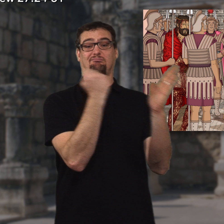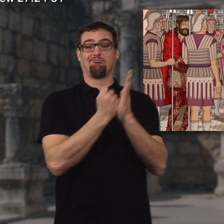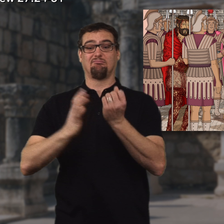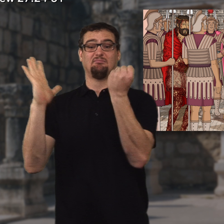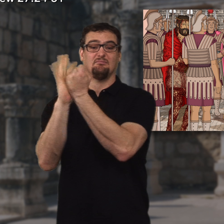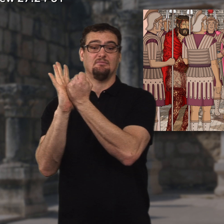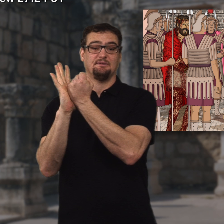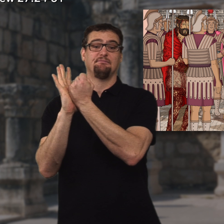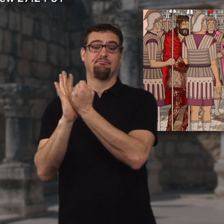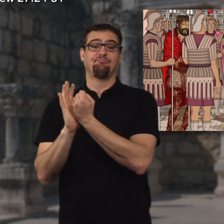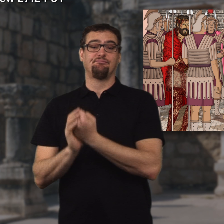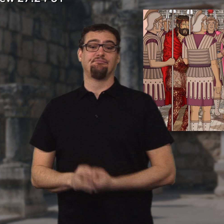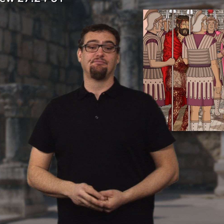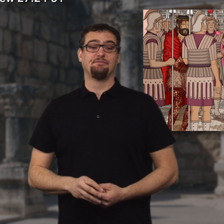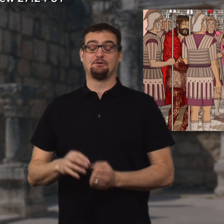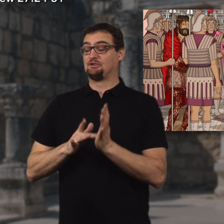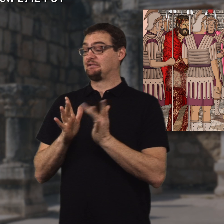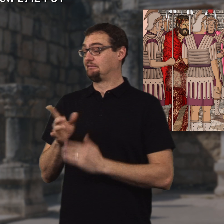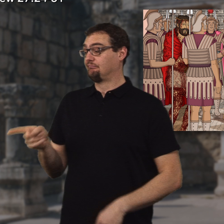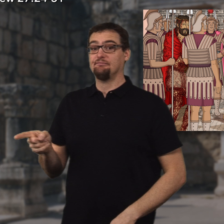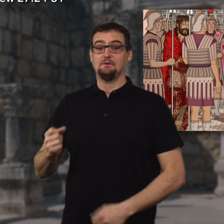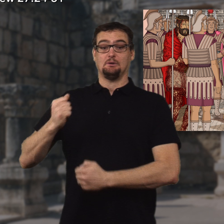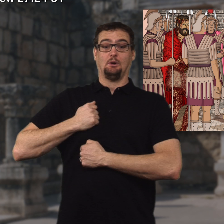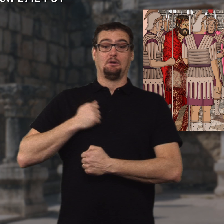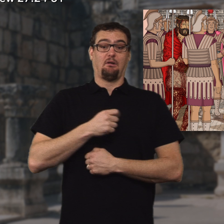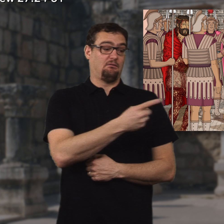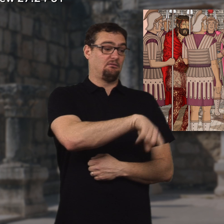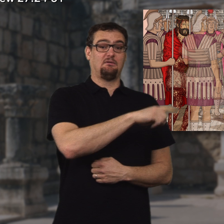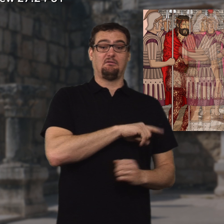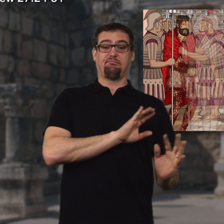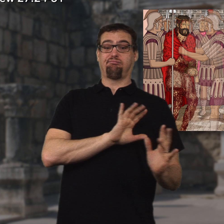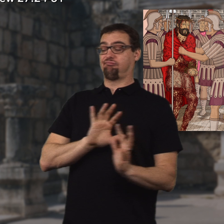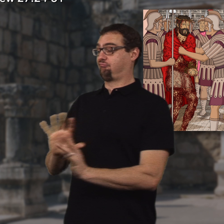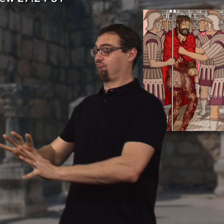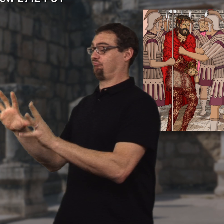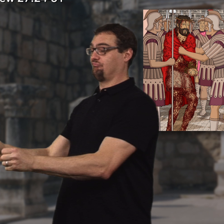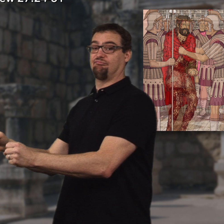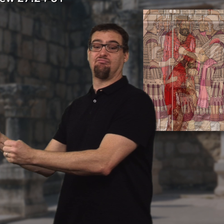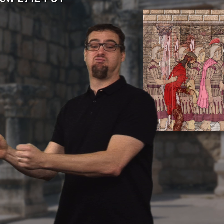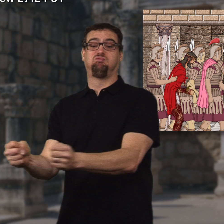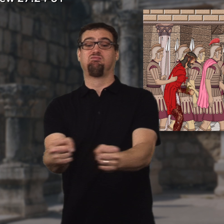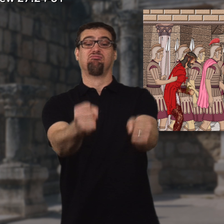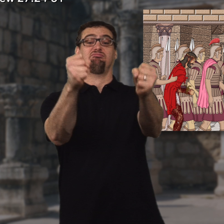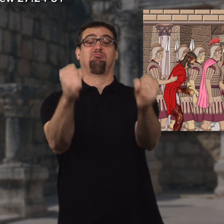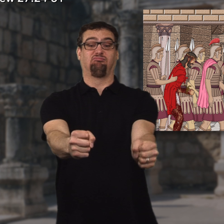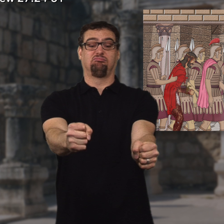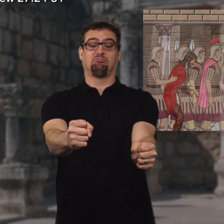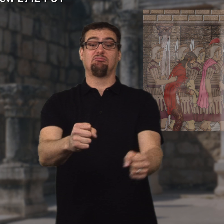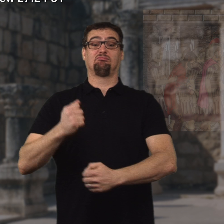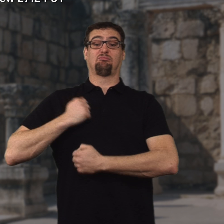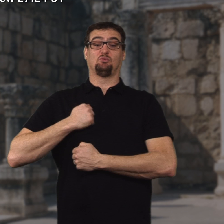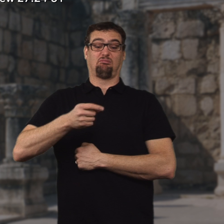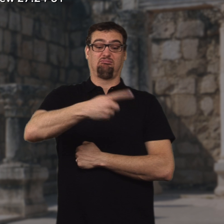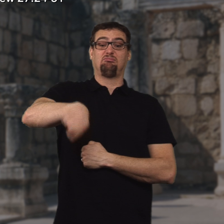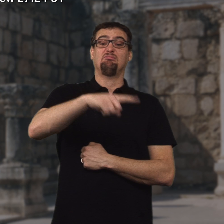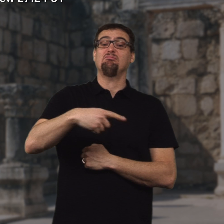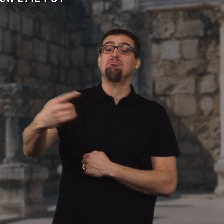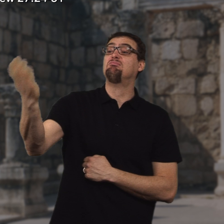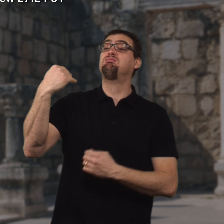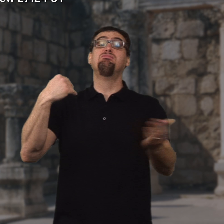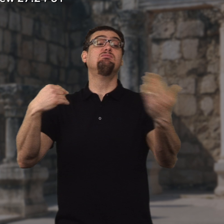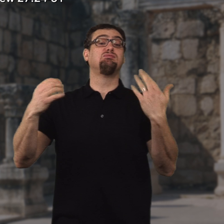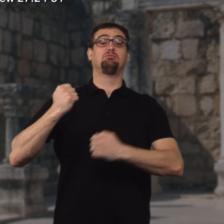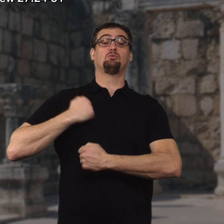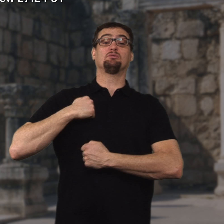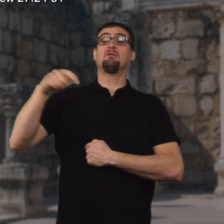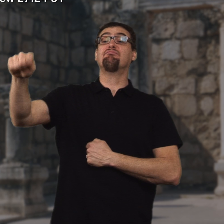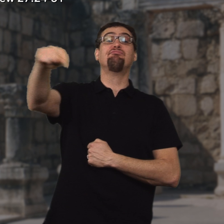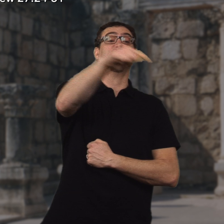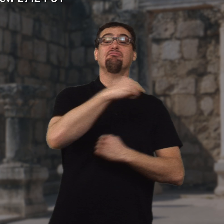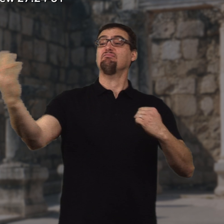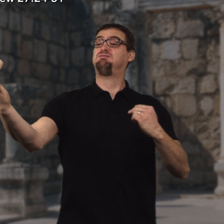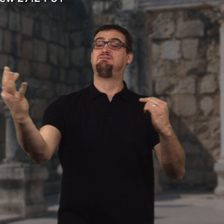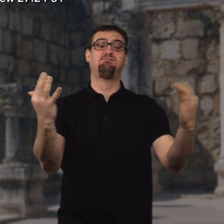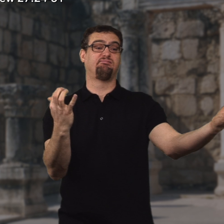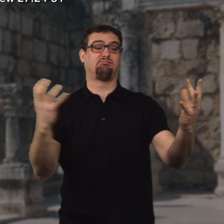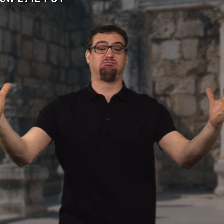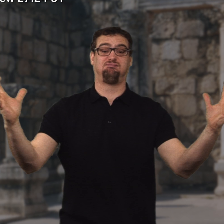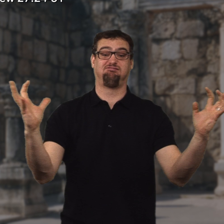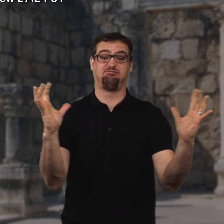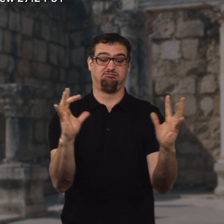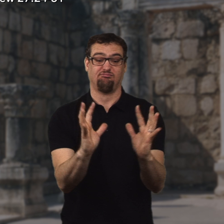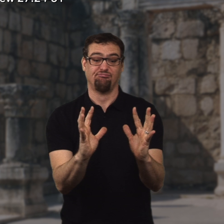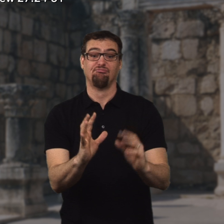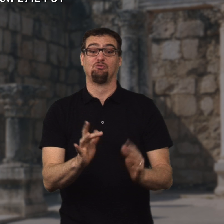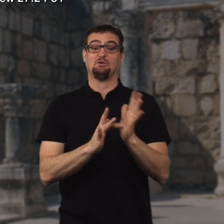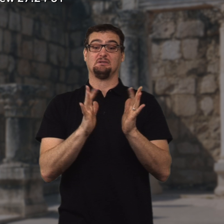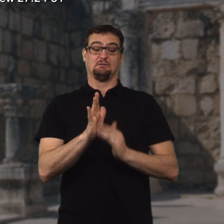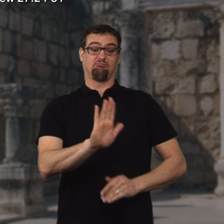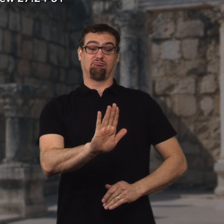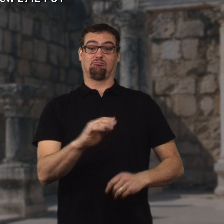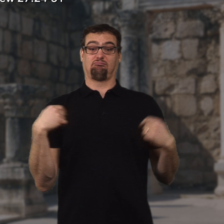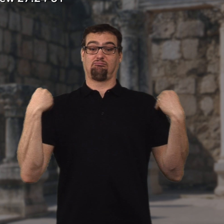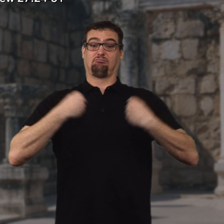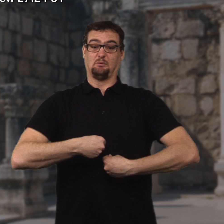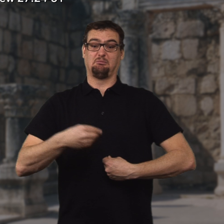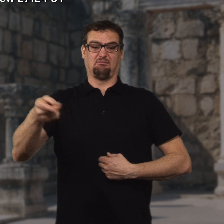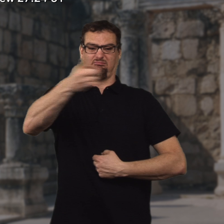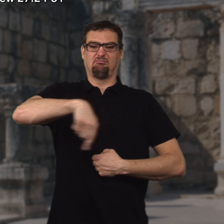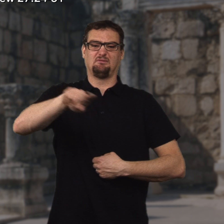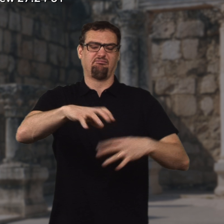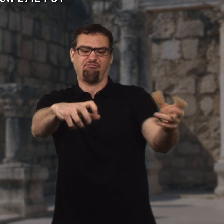So Pilate released Barabbas to them.